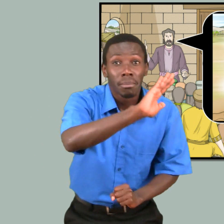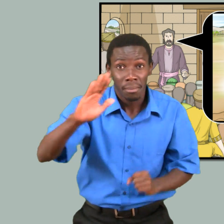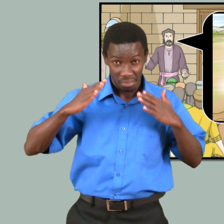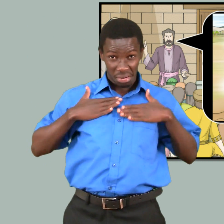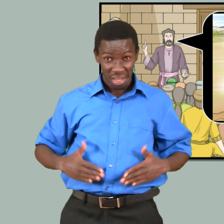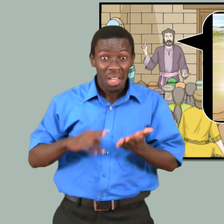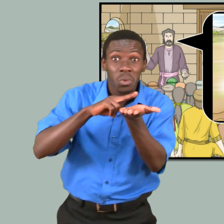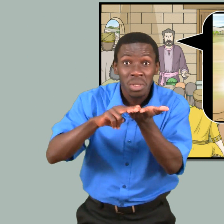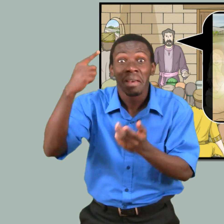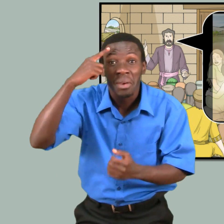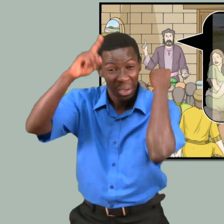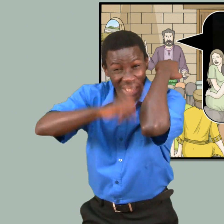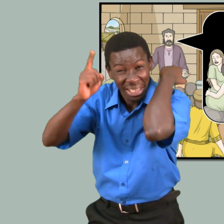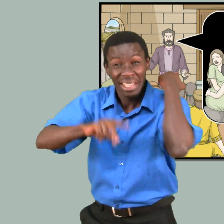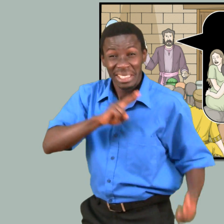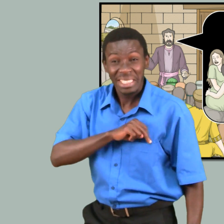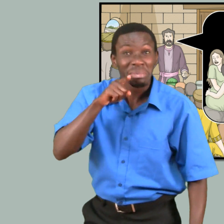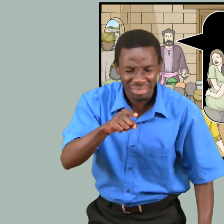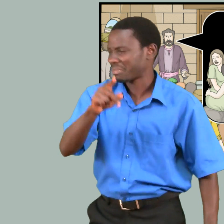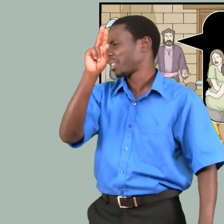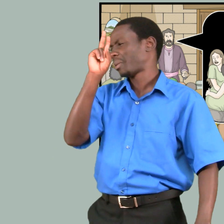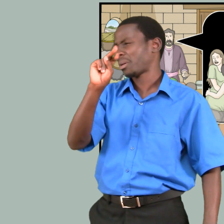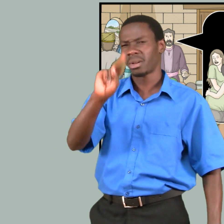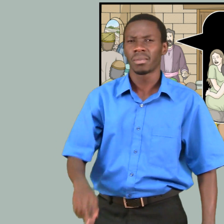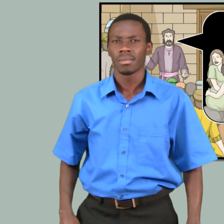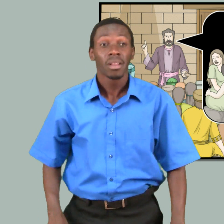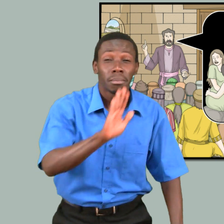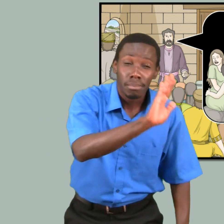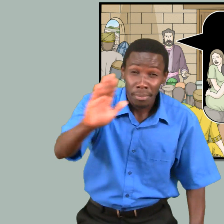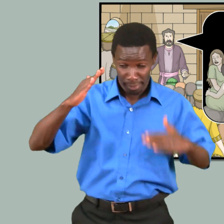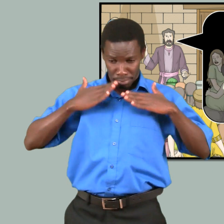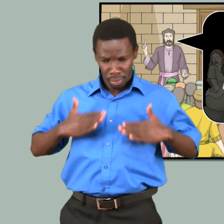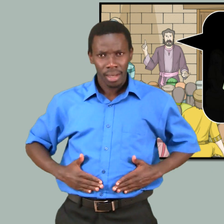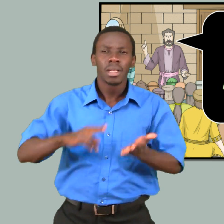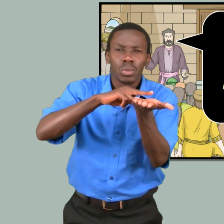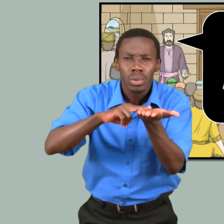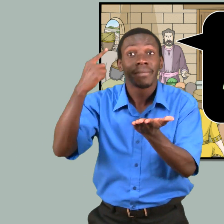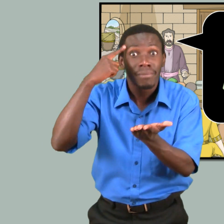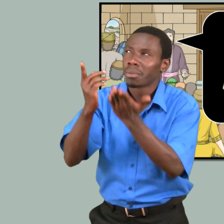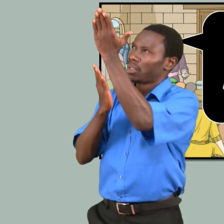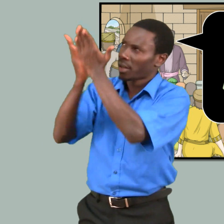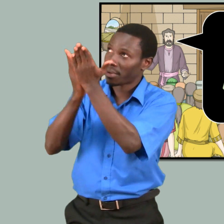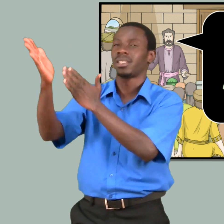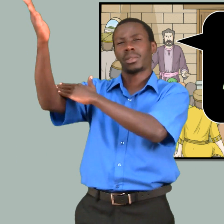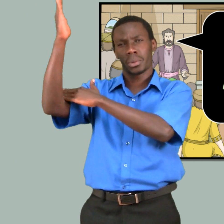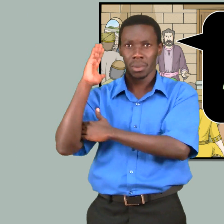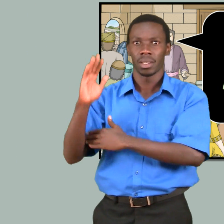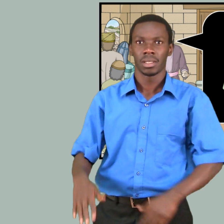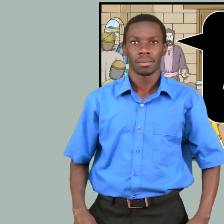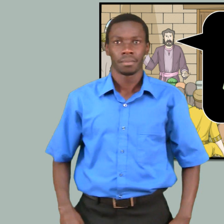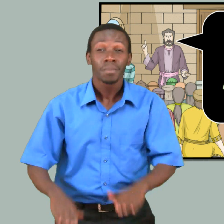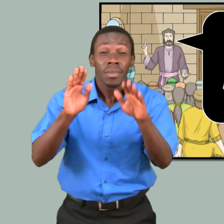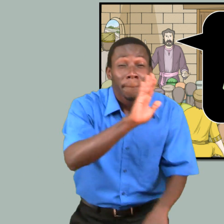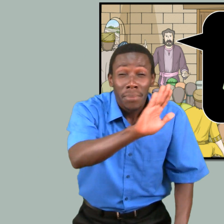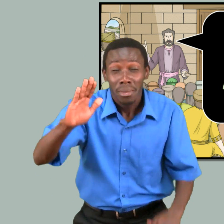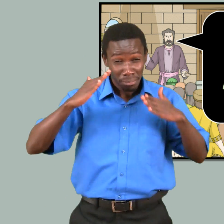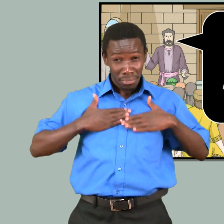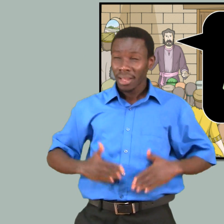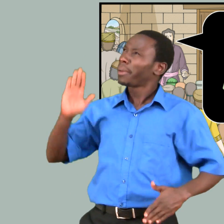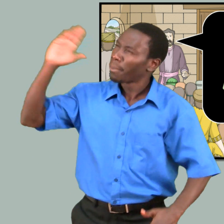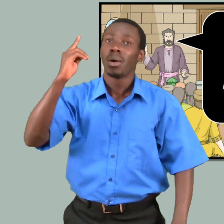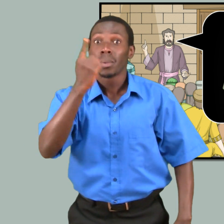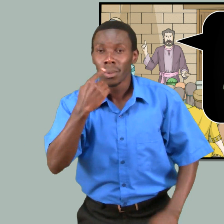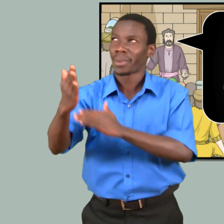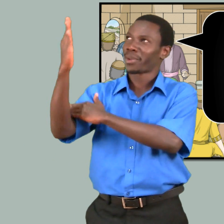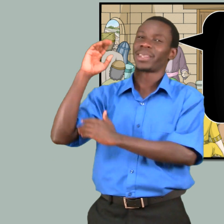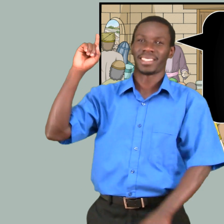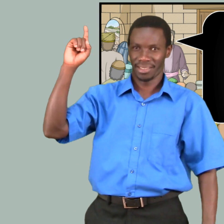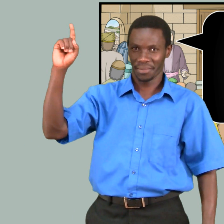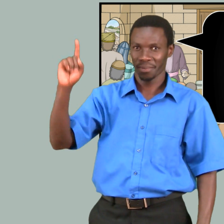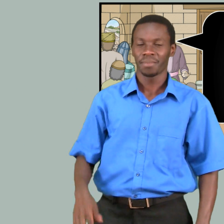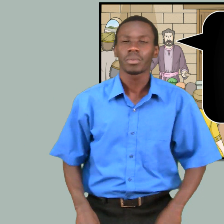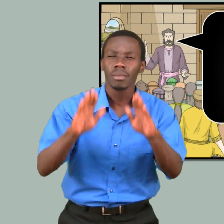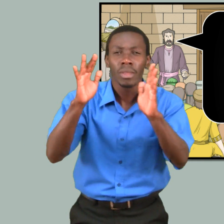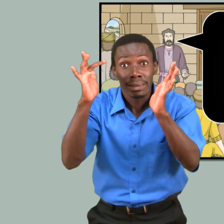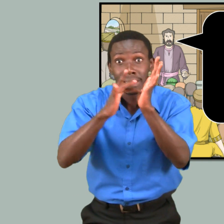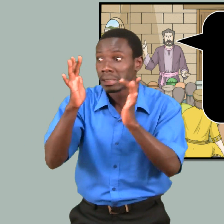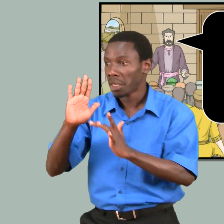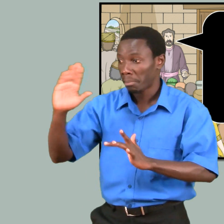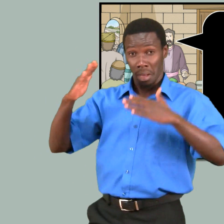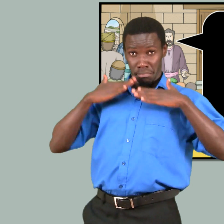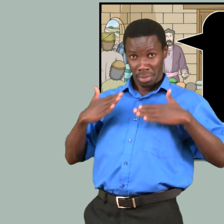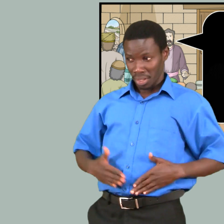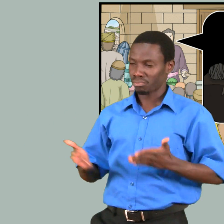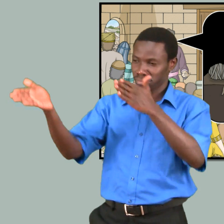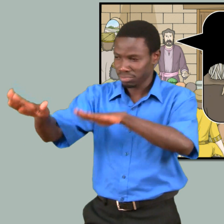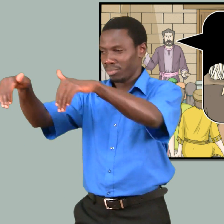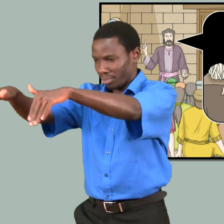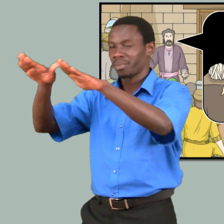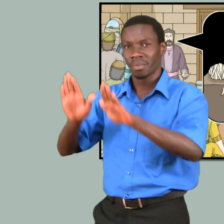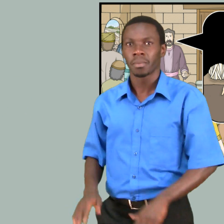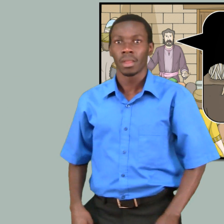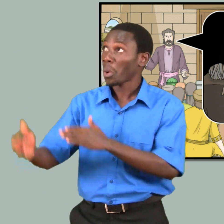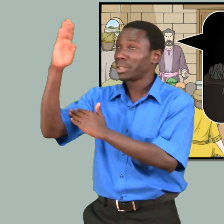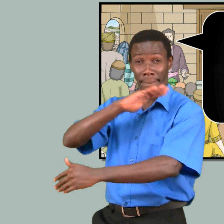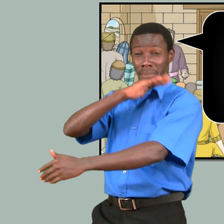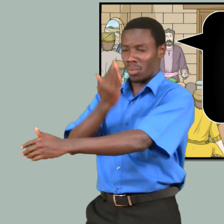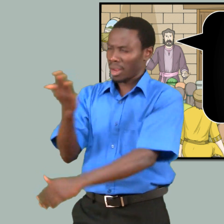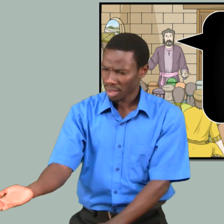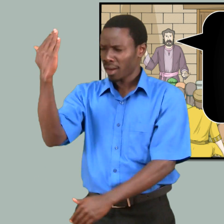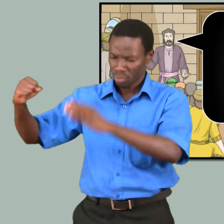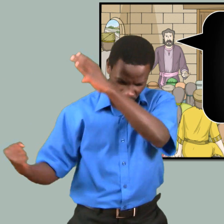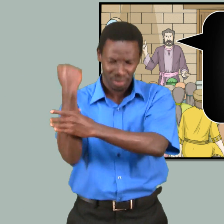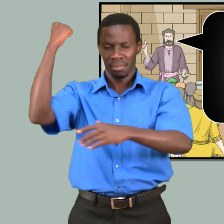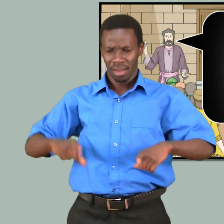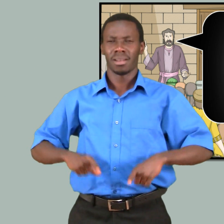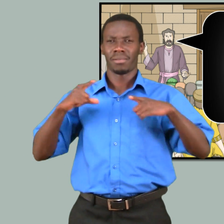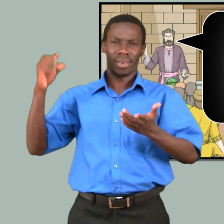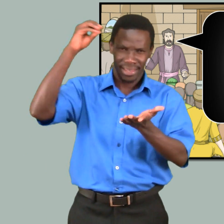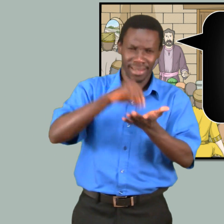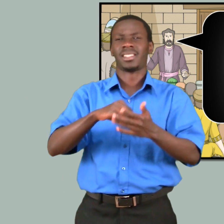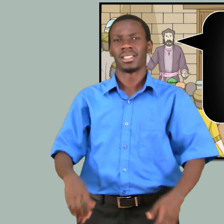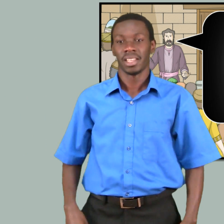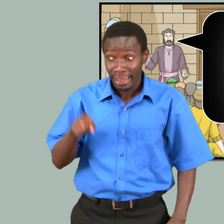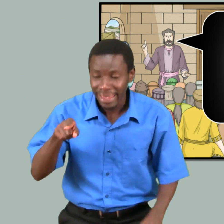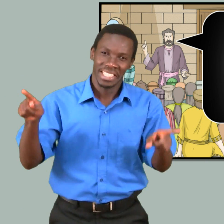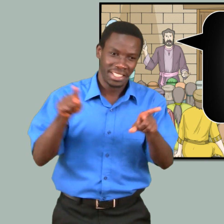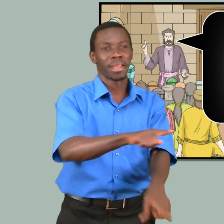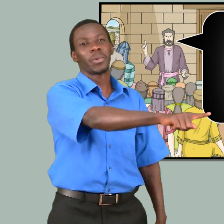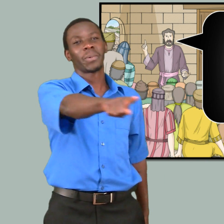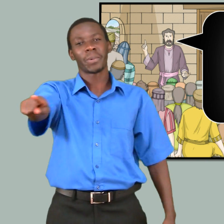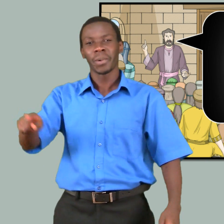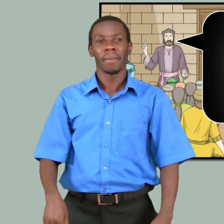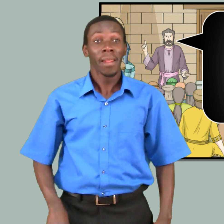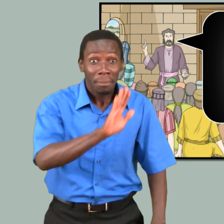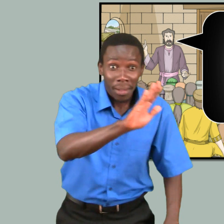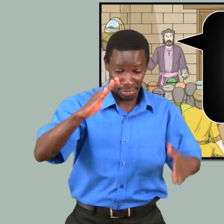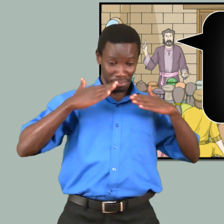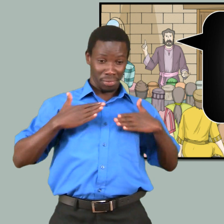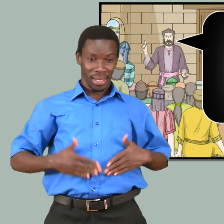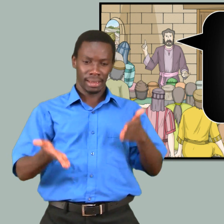The body is not intended for sexual immorality, but for the Lord, and the Lord for the body.